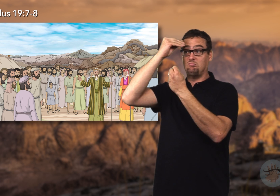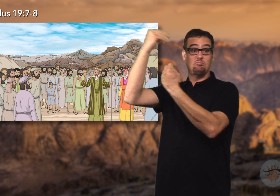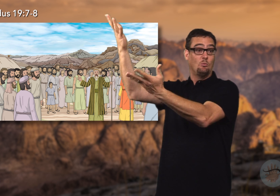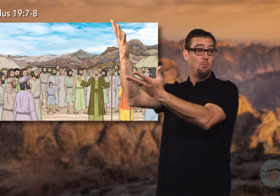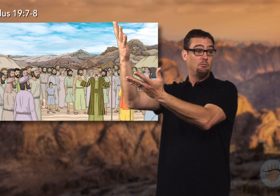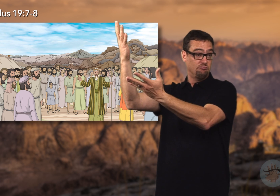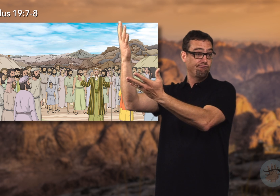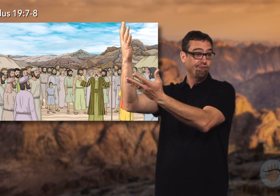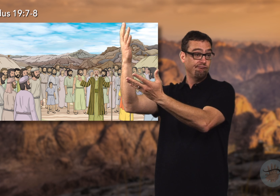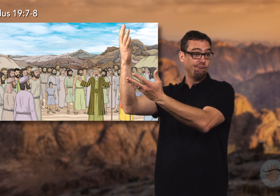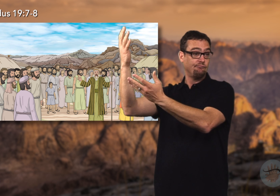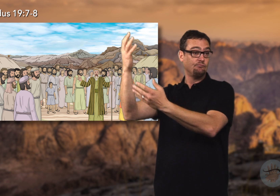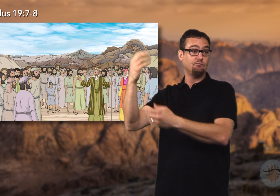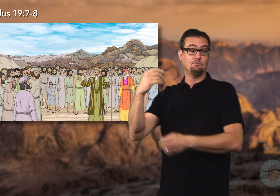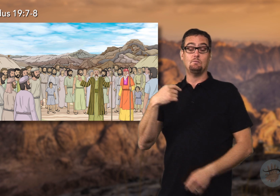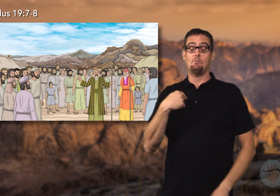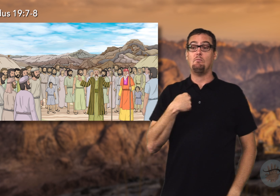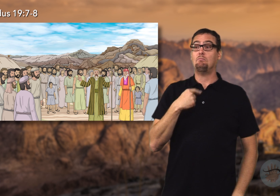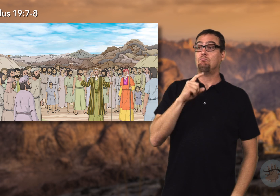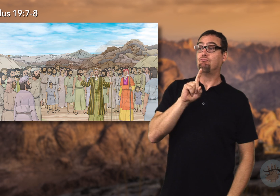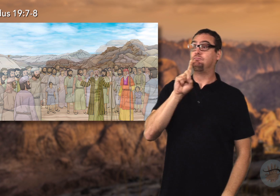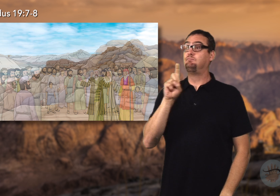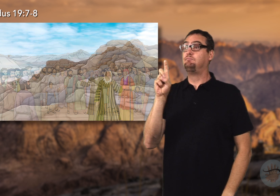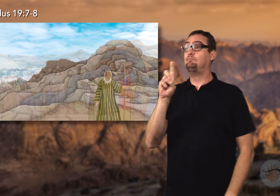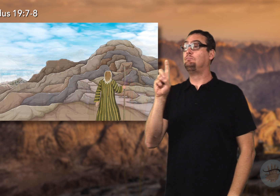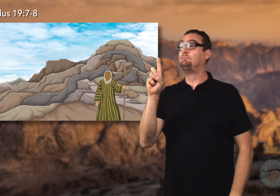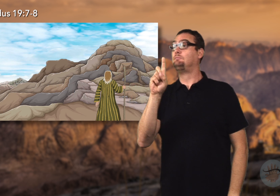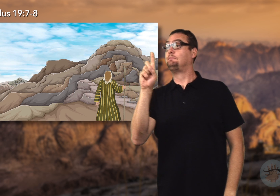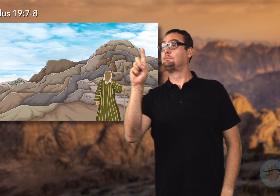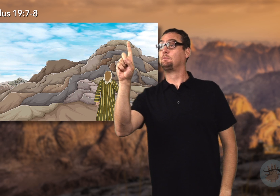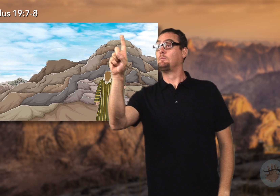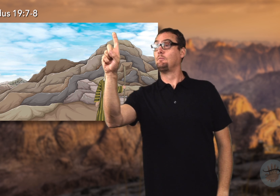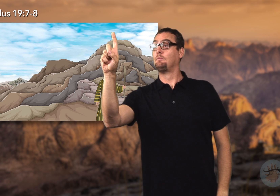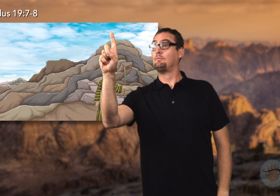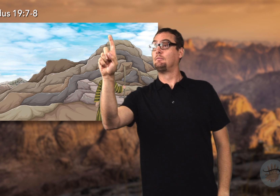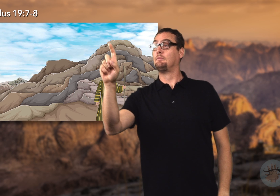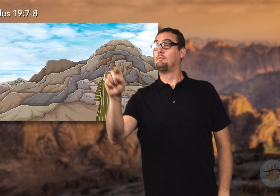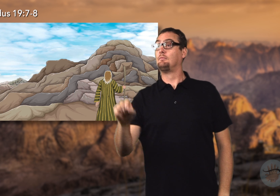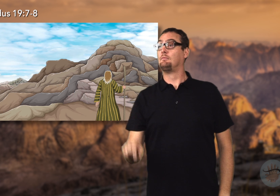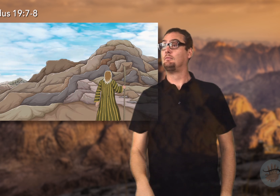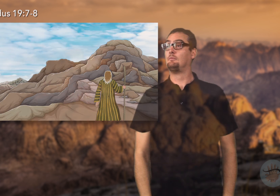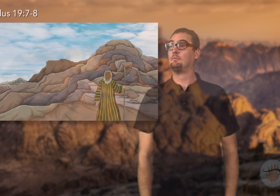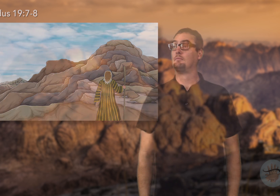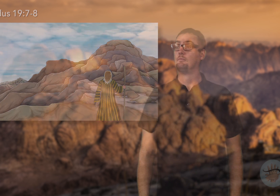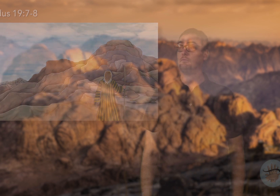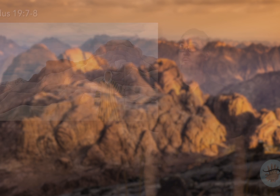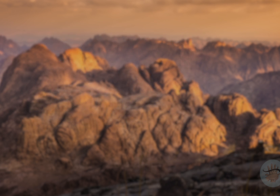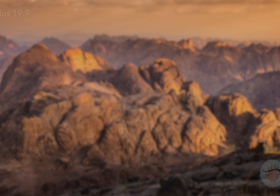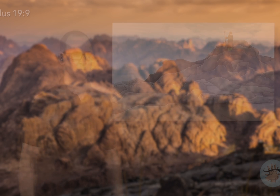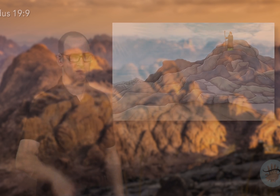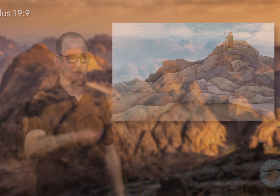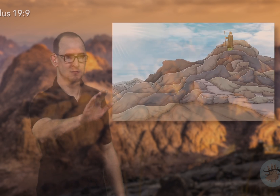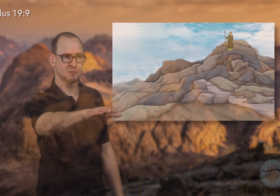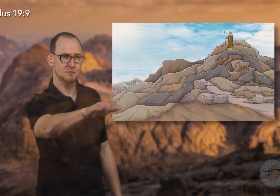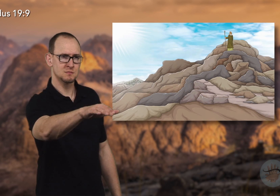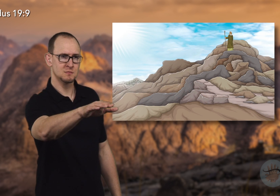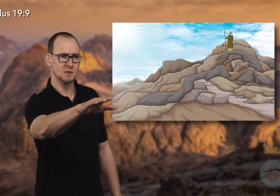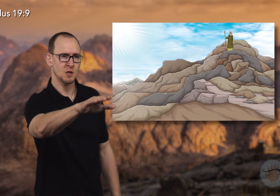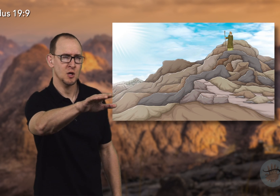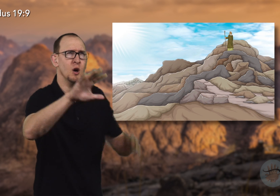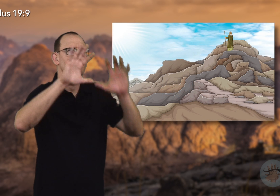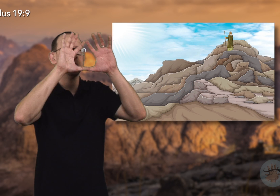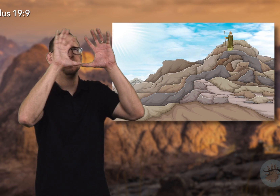So Moses brought their words back to the LORD.